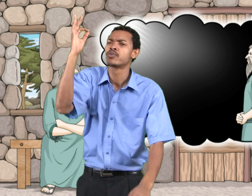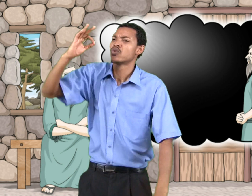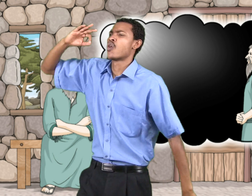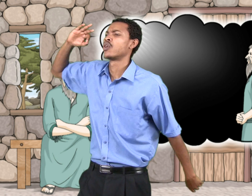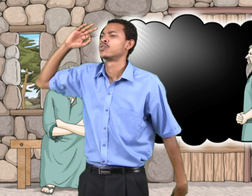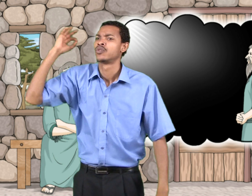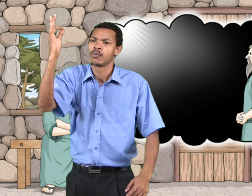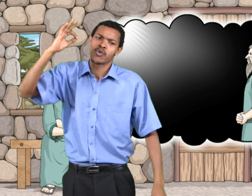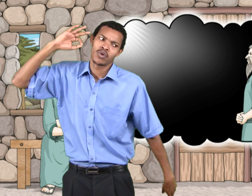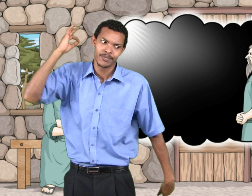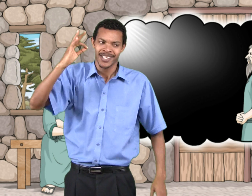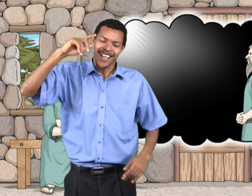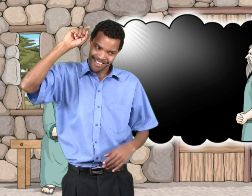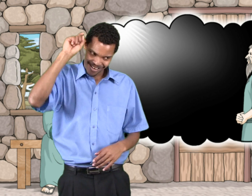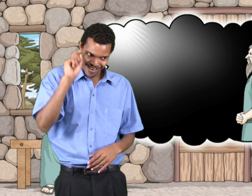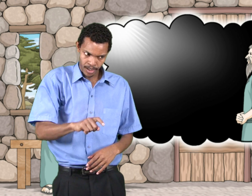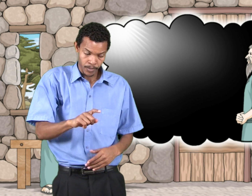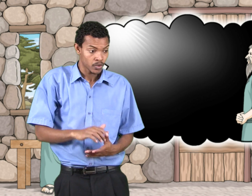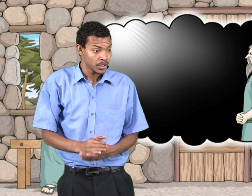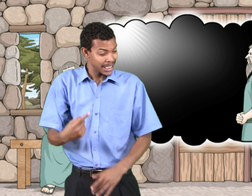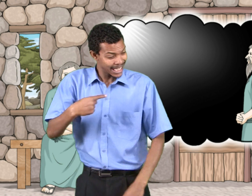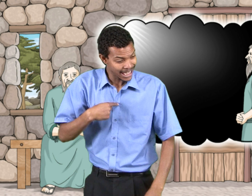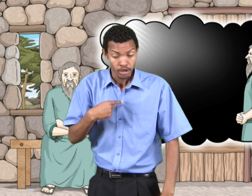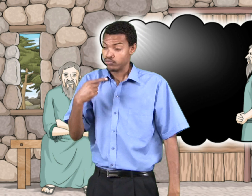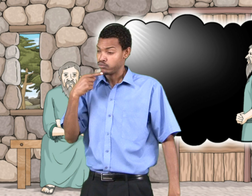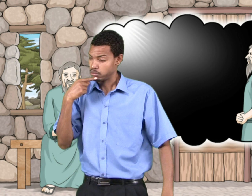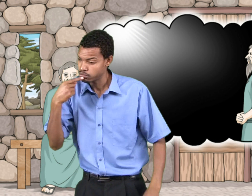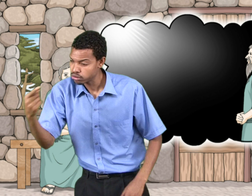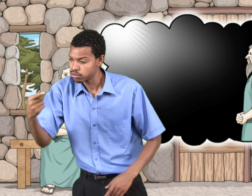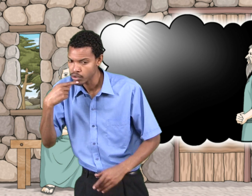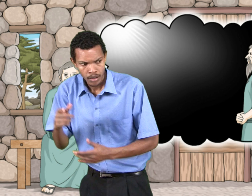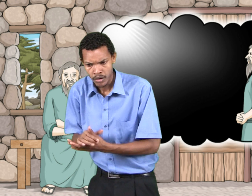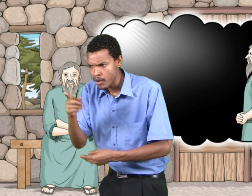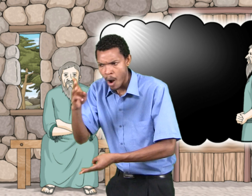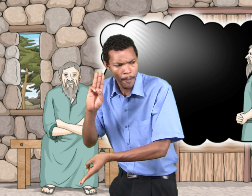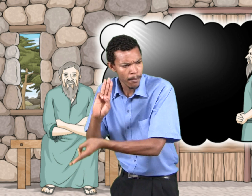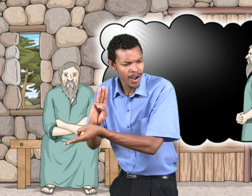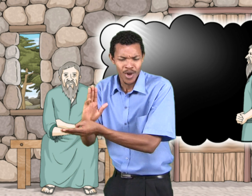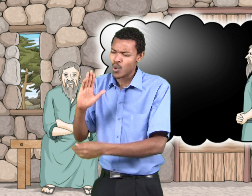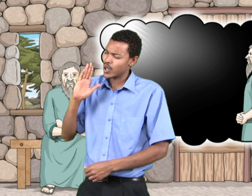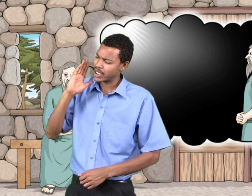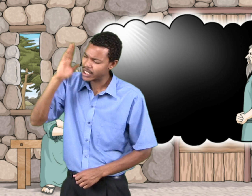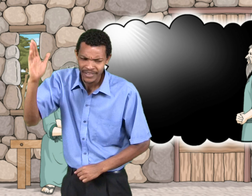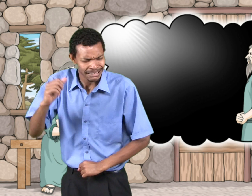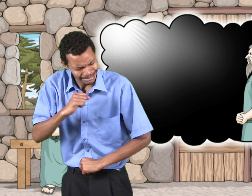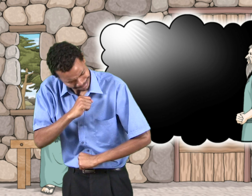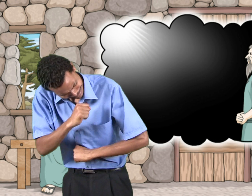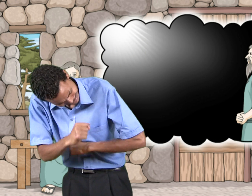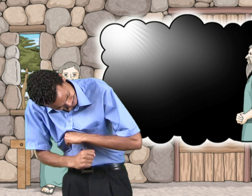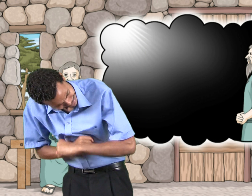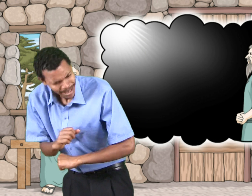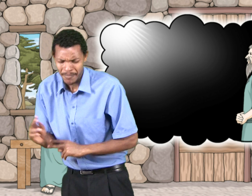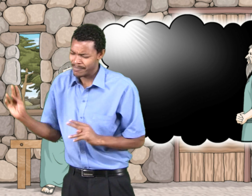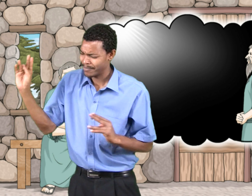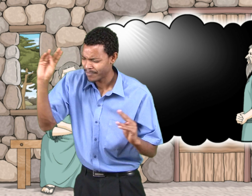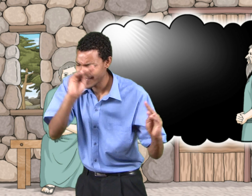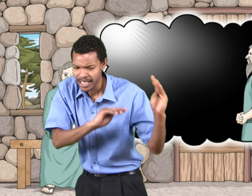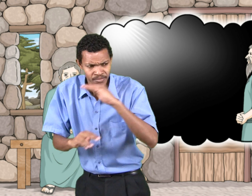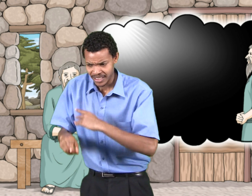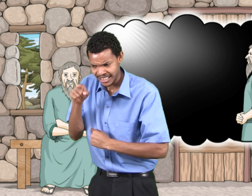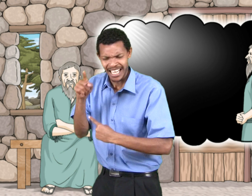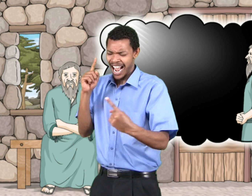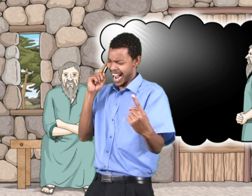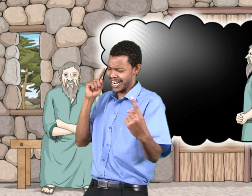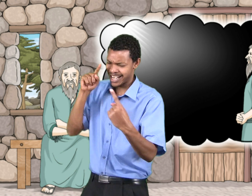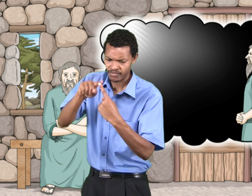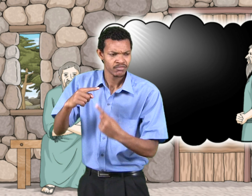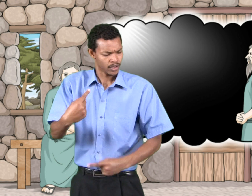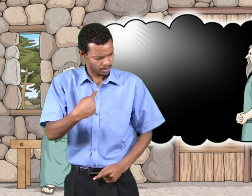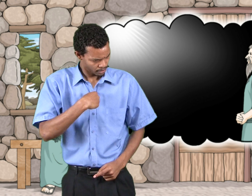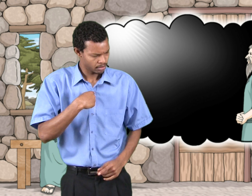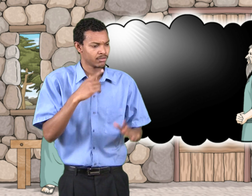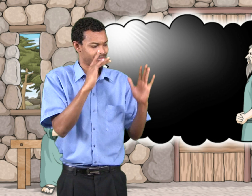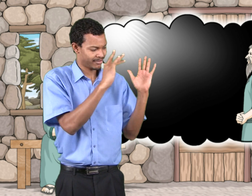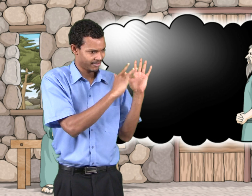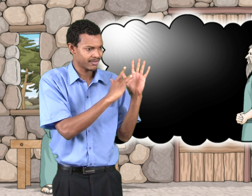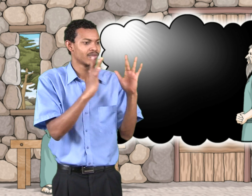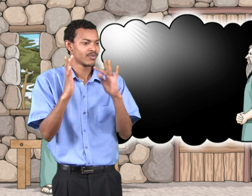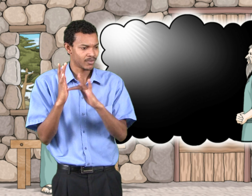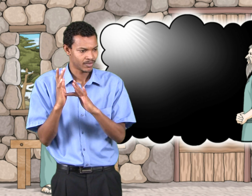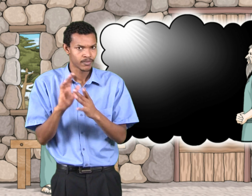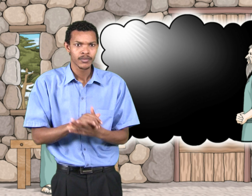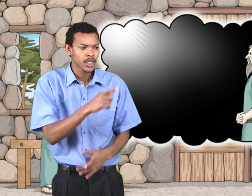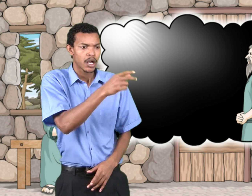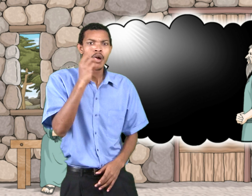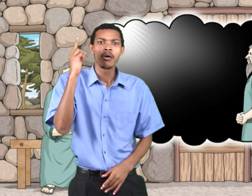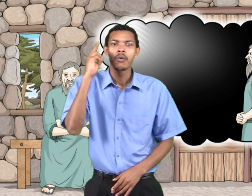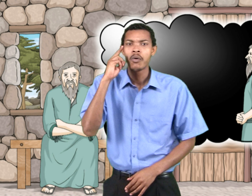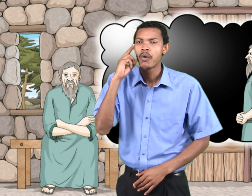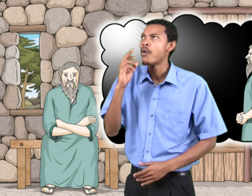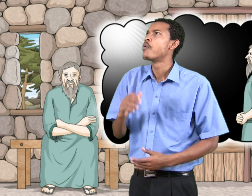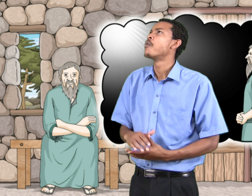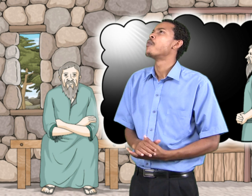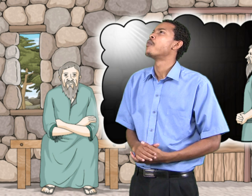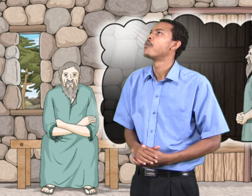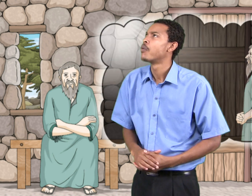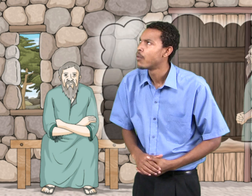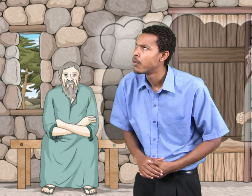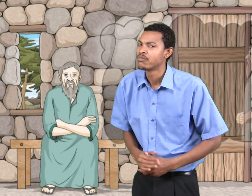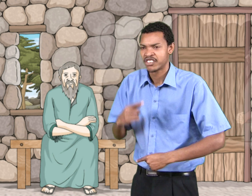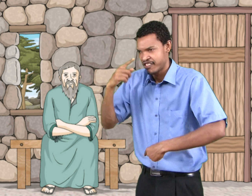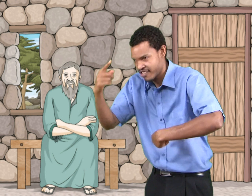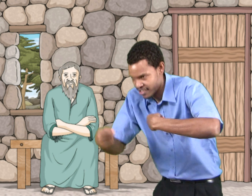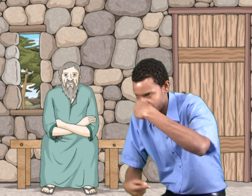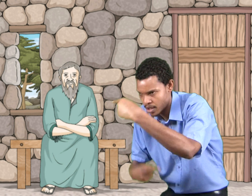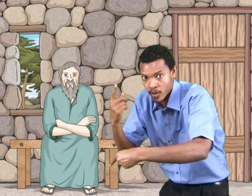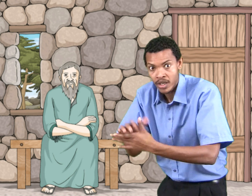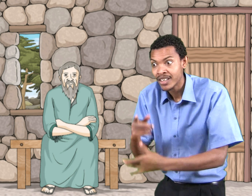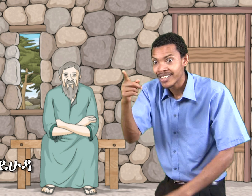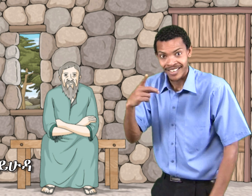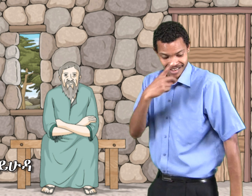I will show him how much he must suffer for My name.”